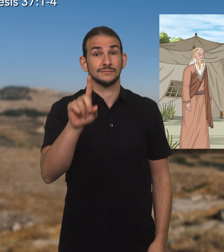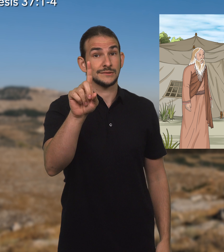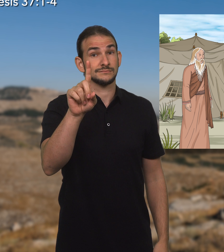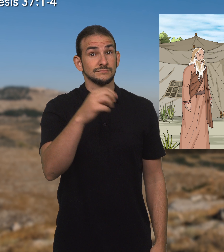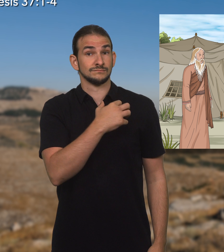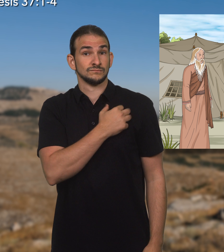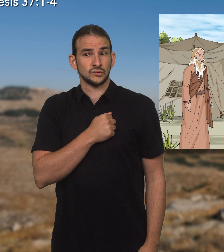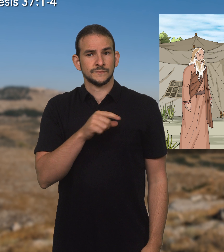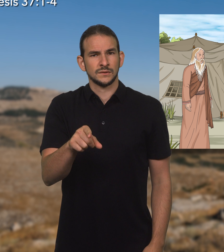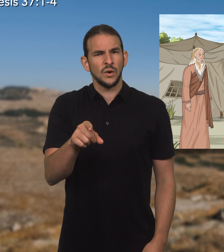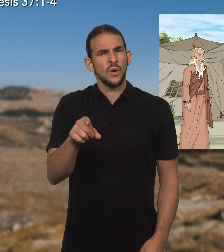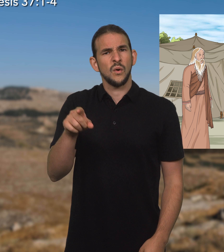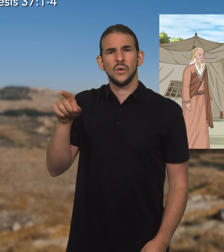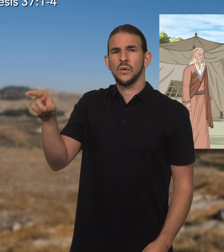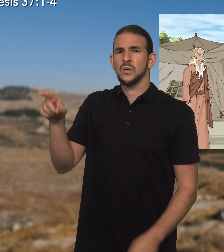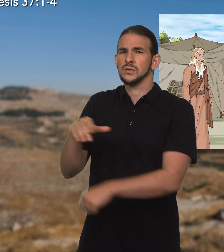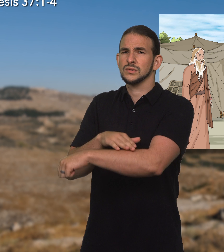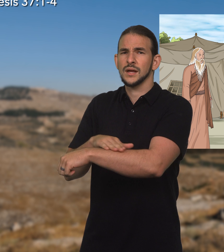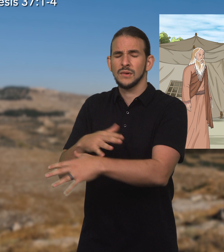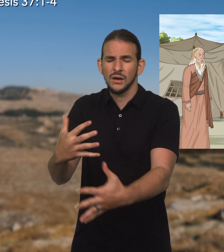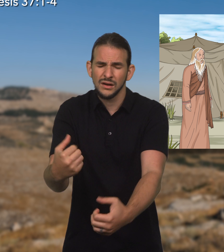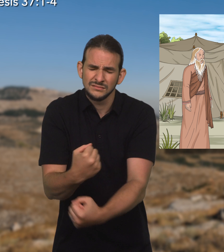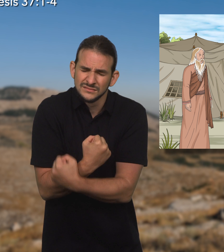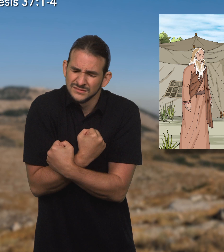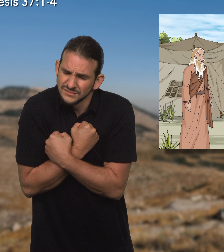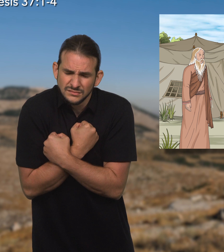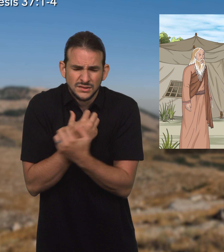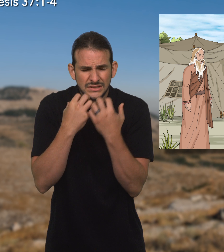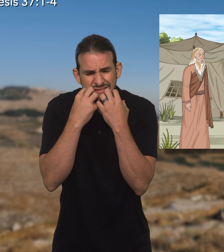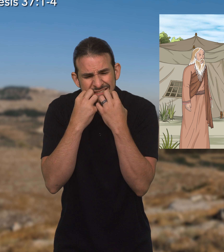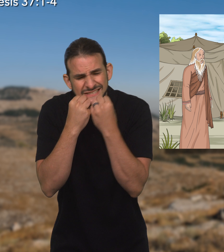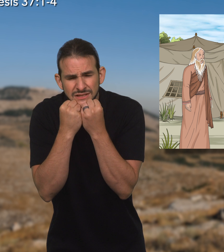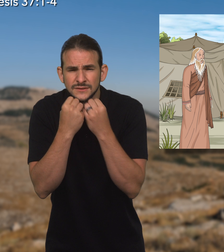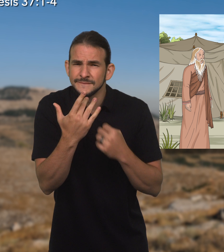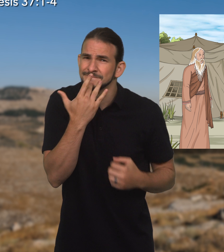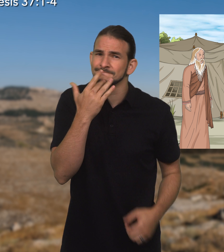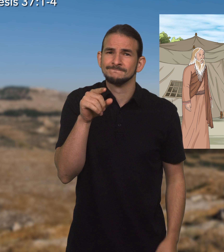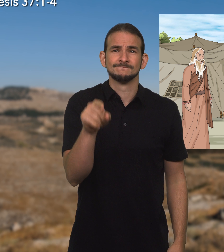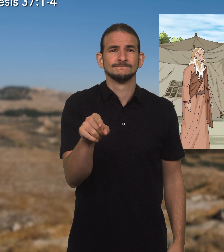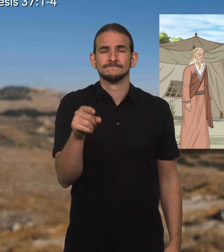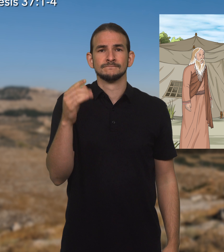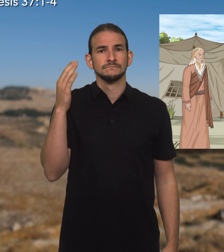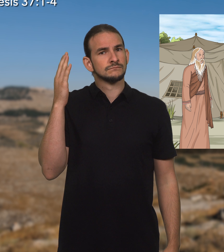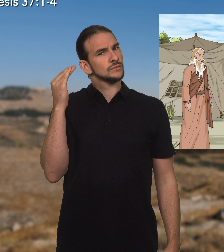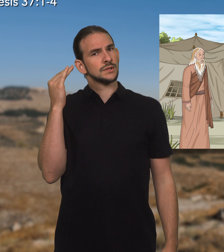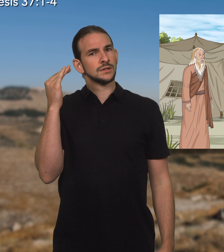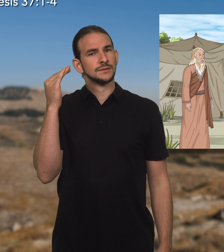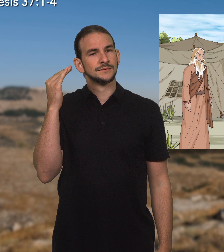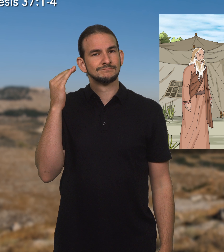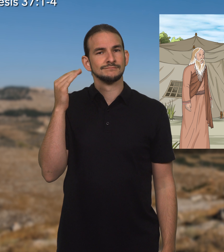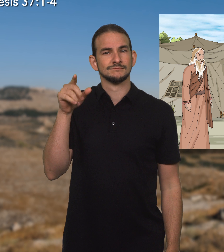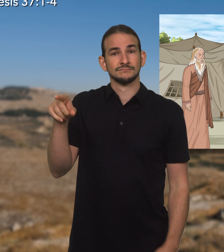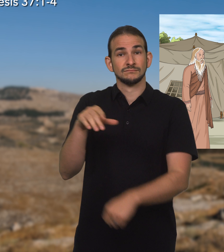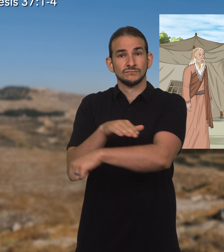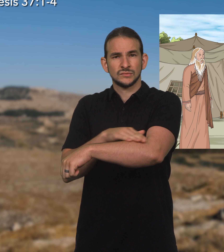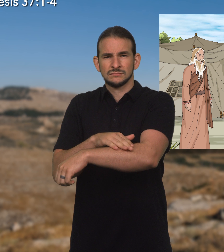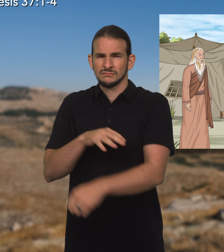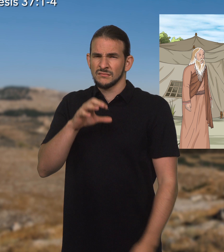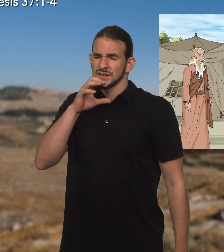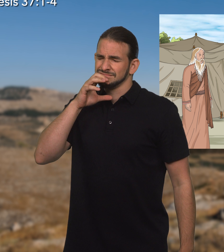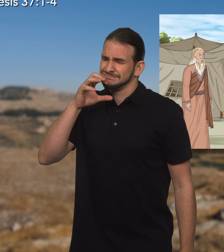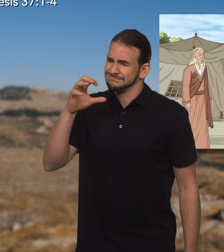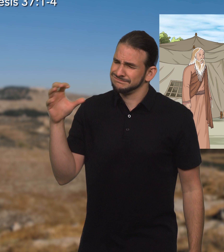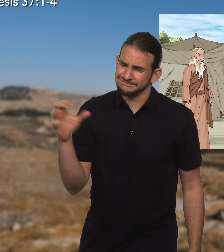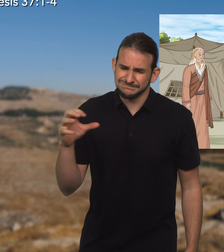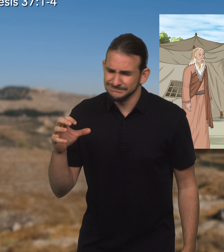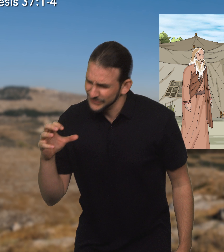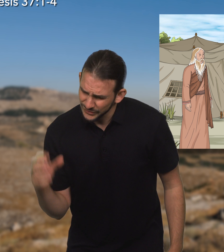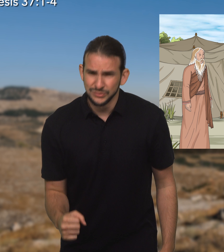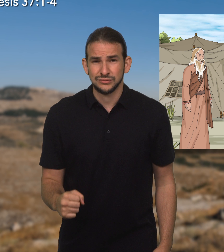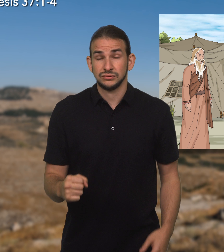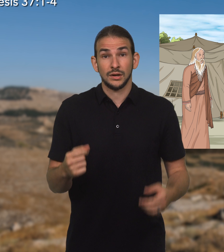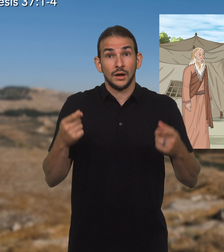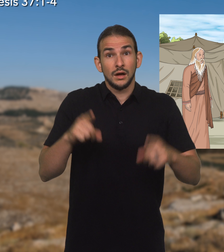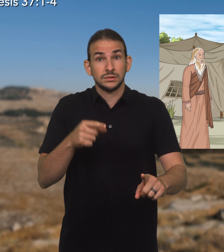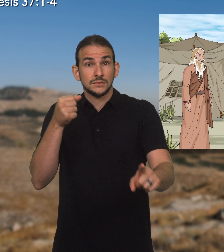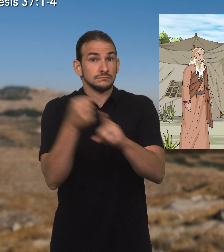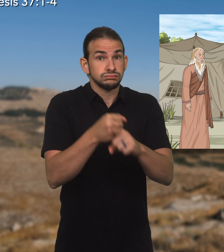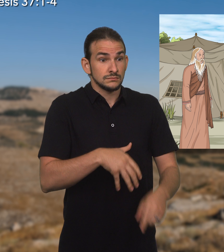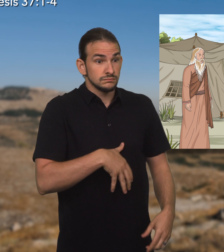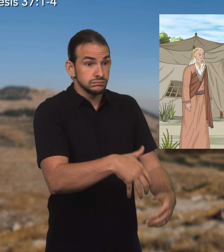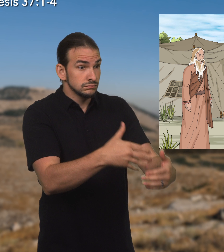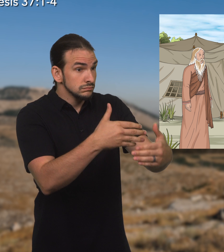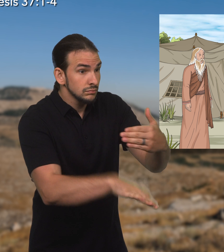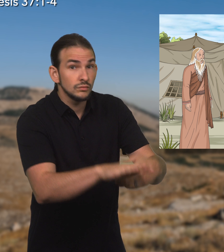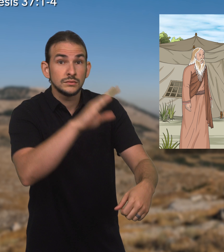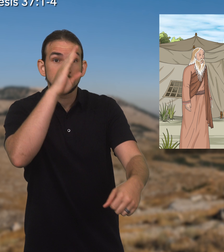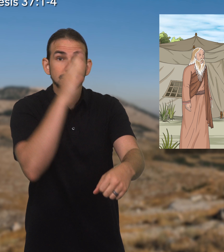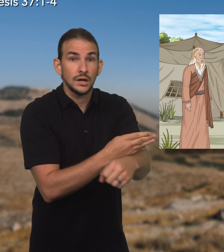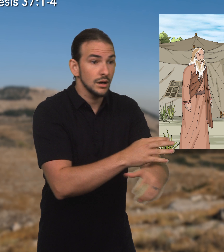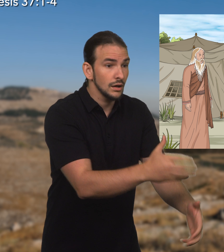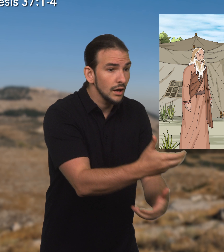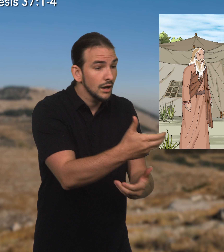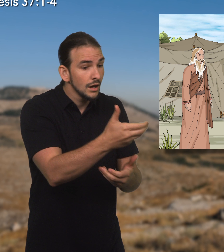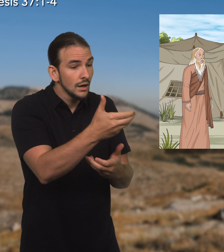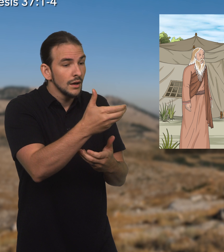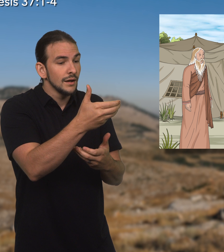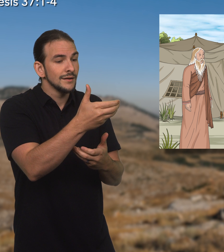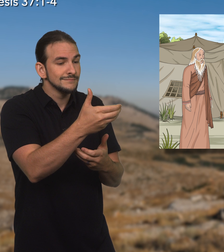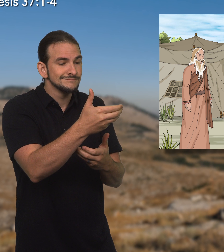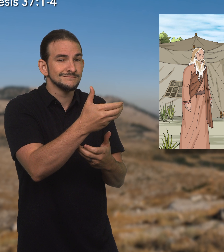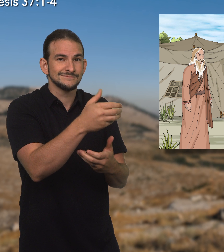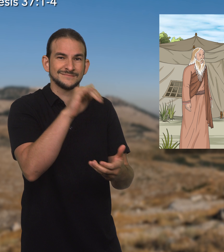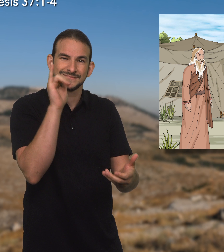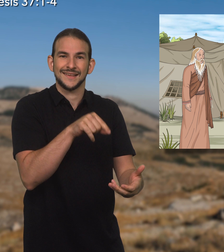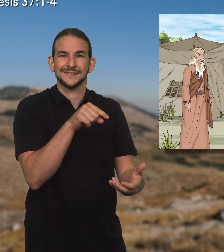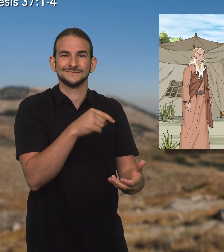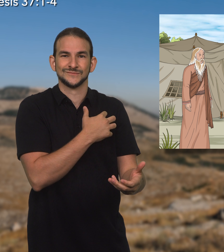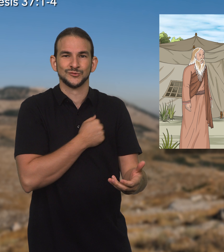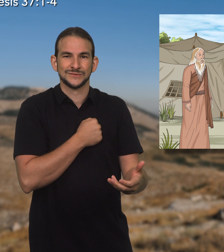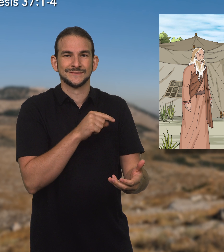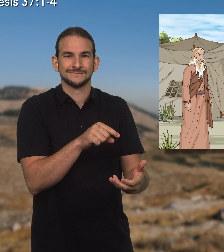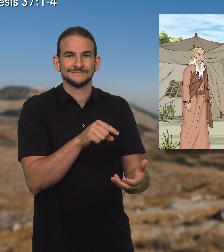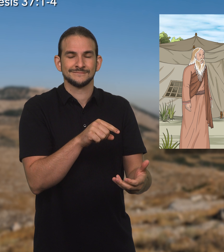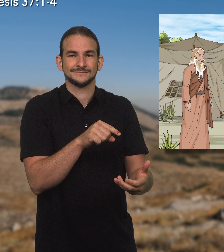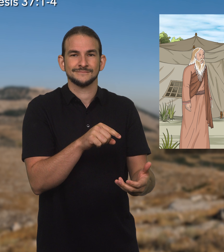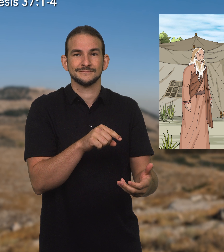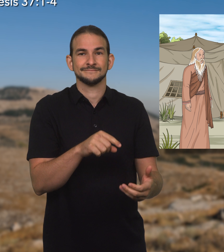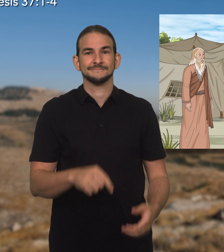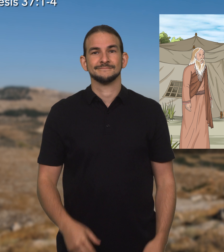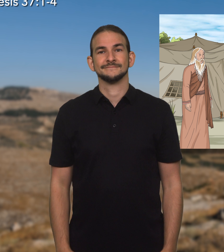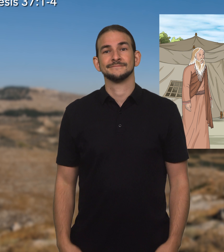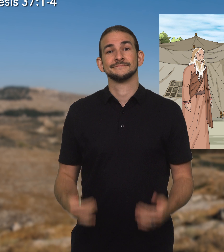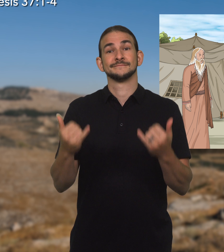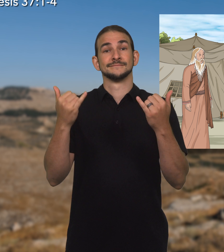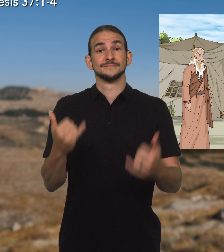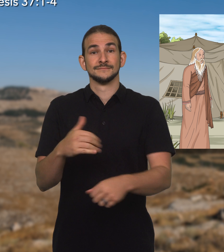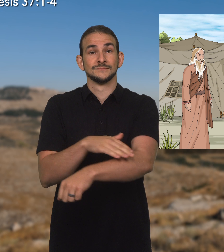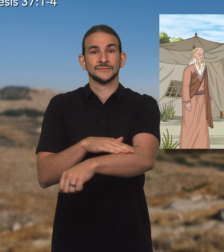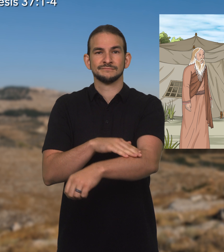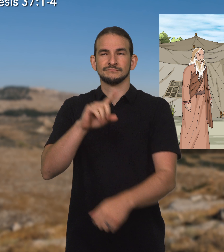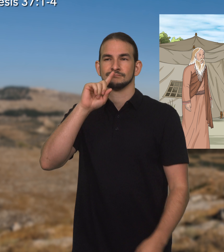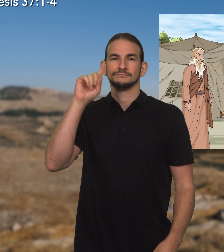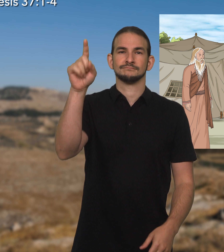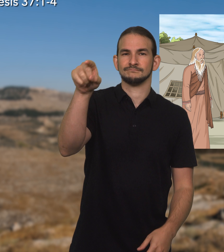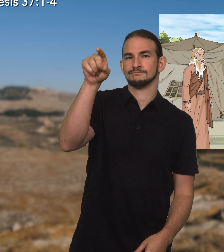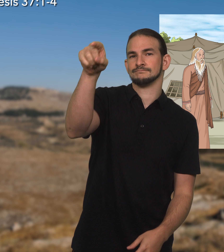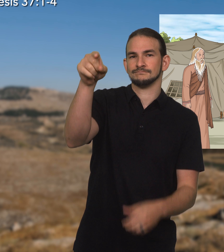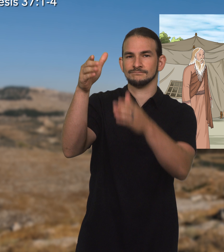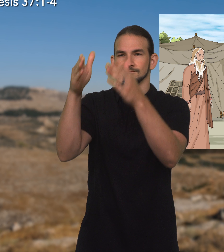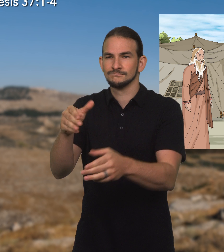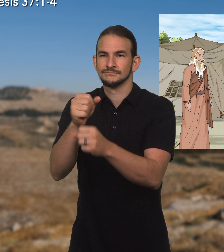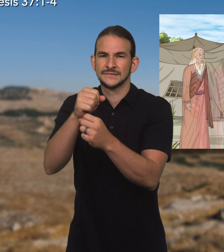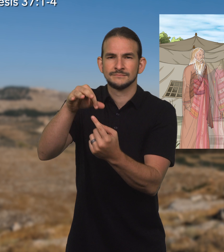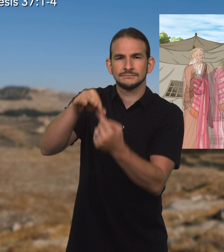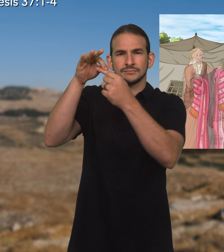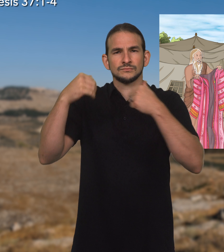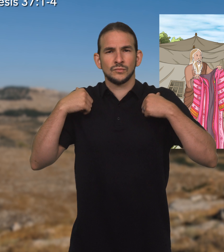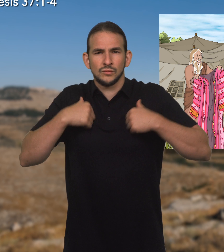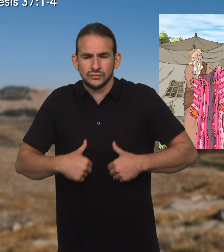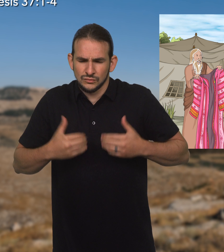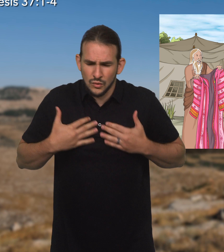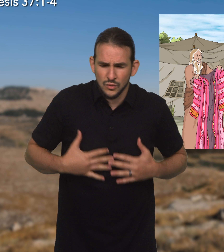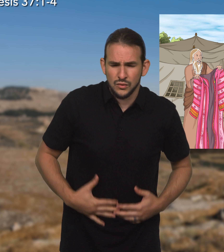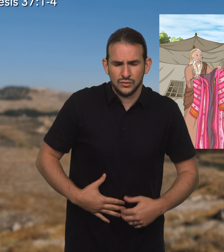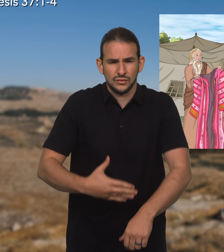Now Israel loved Joseph more than his other sons, because Joseph had been born to him in his old age;